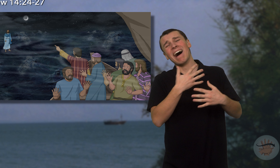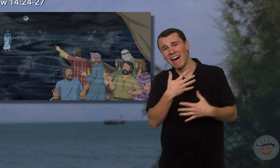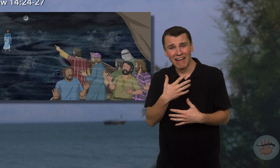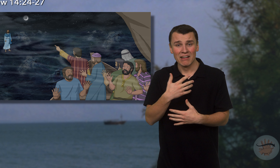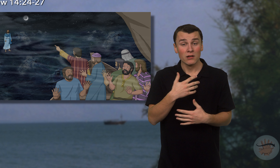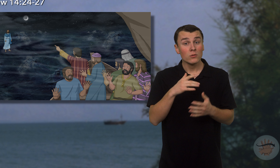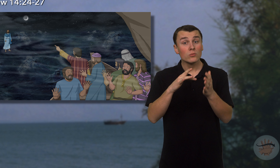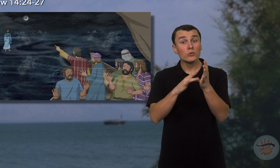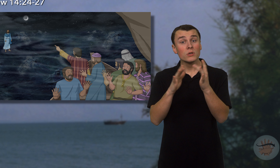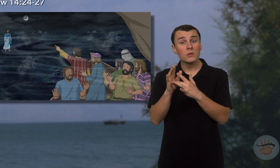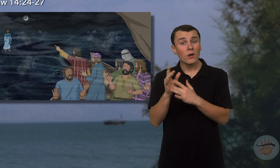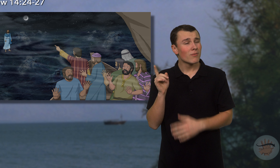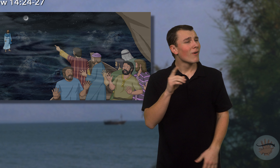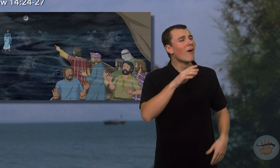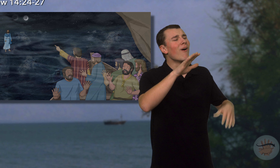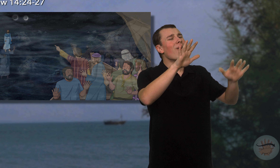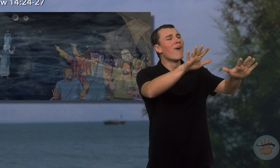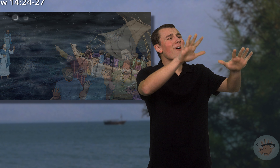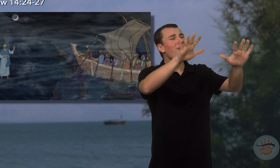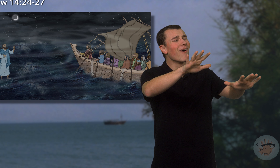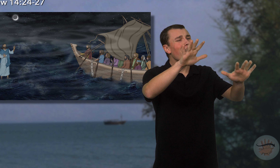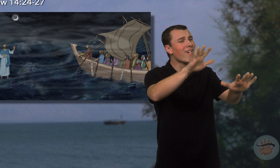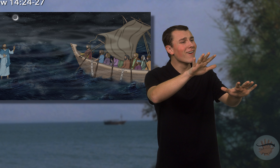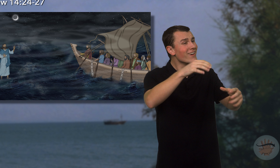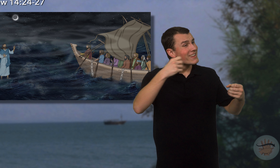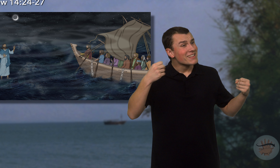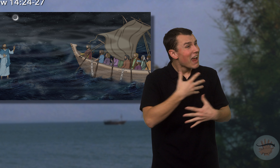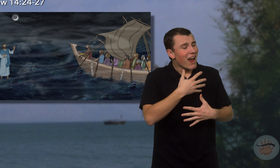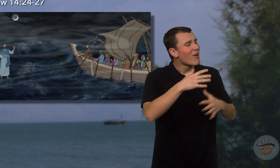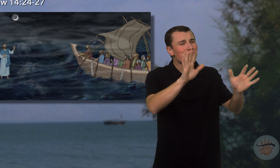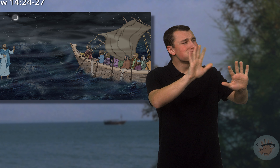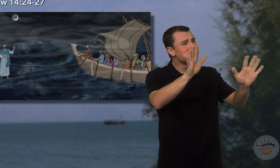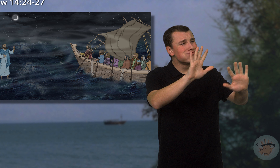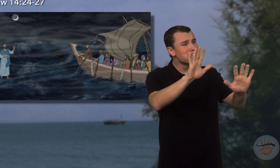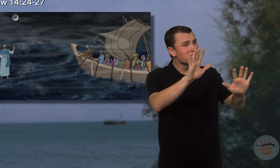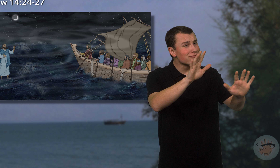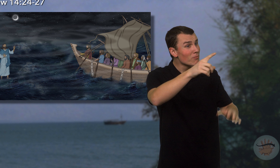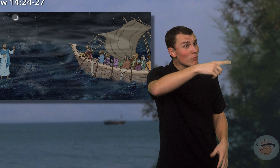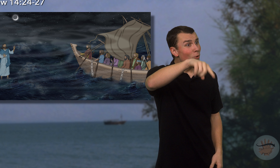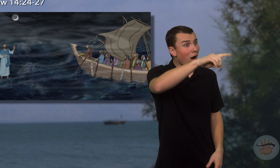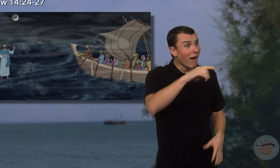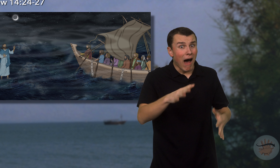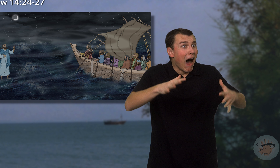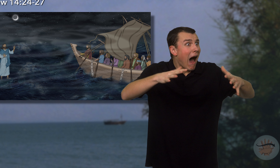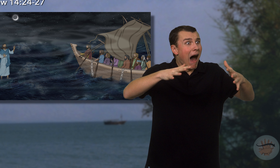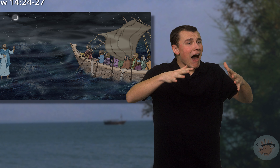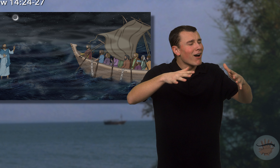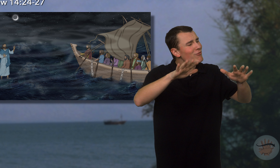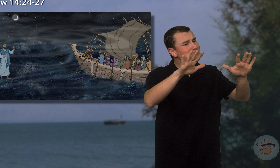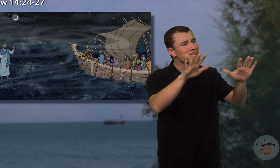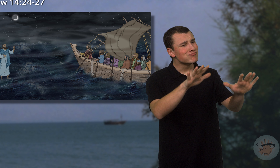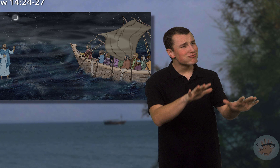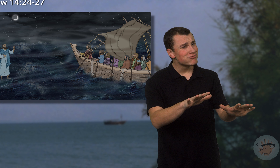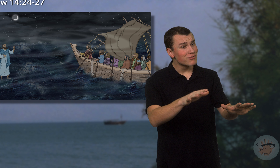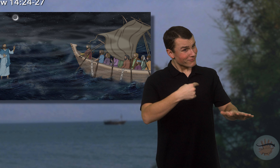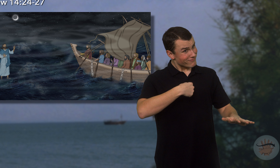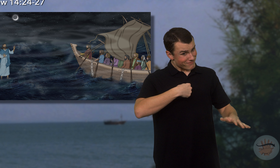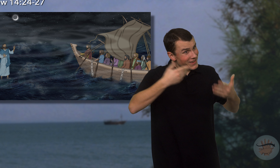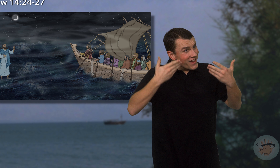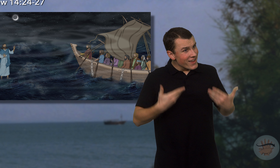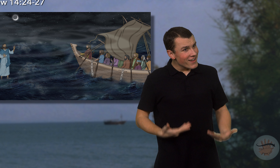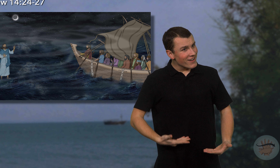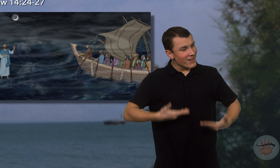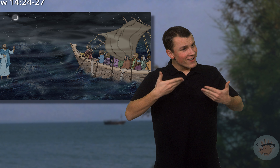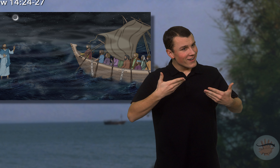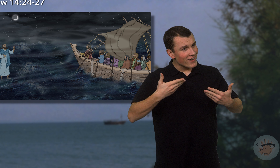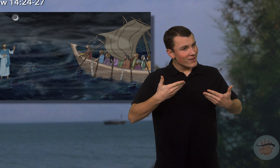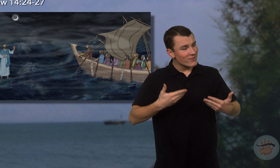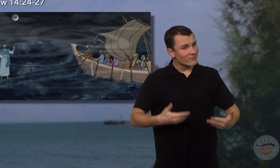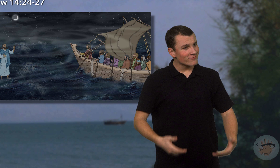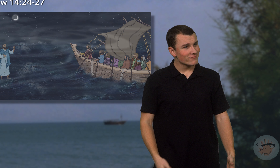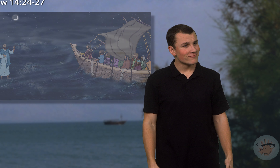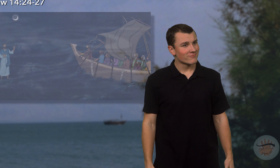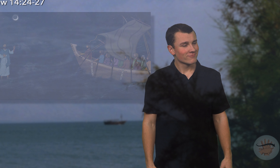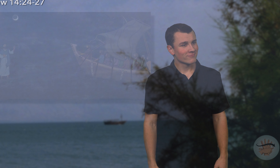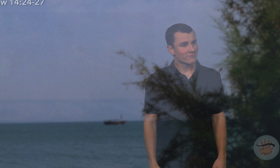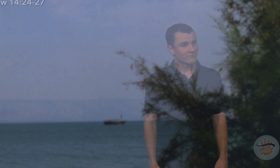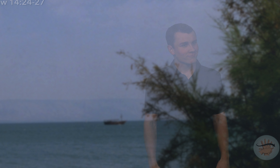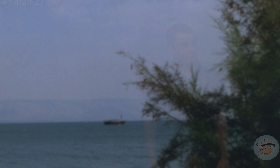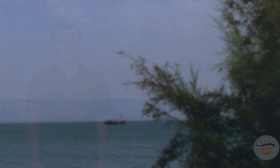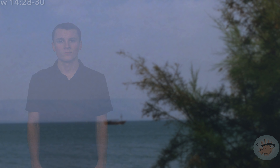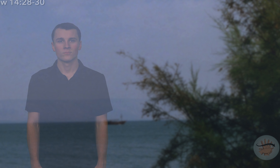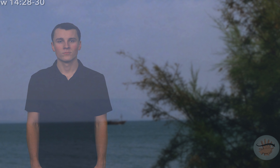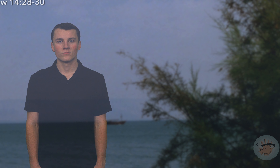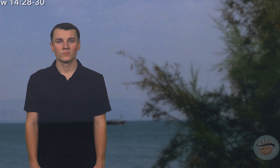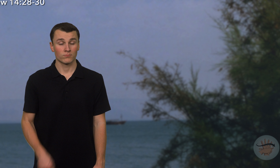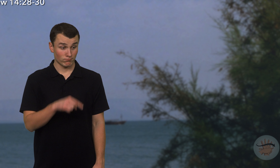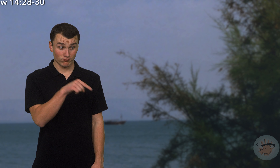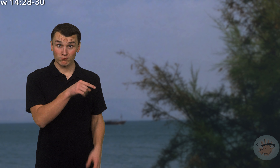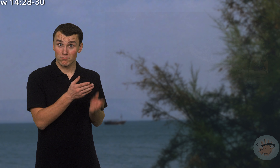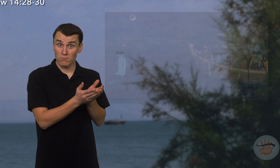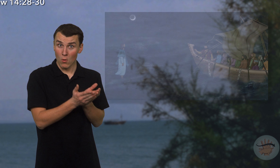But Jesus spoke up at once: “Take courage! It is I. Do not be afraid.”